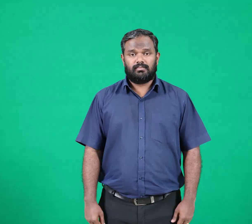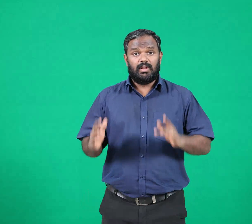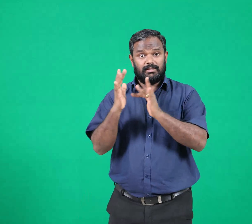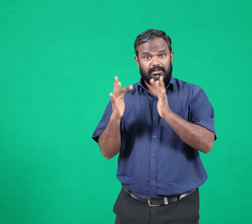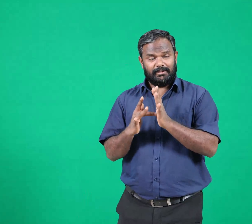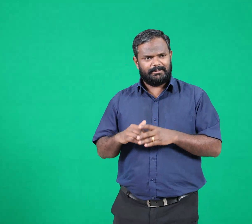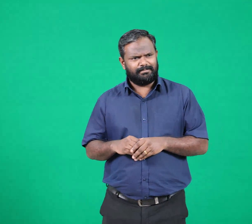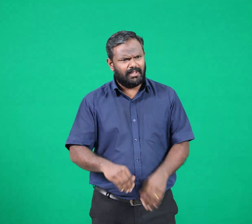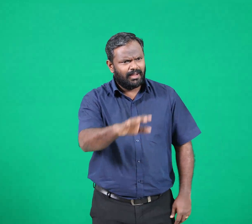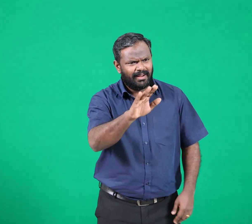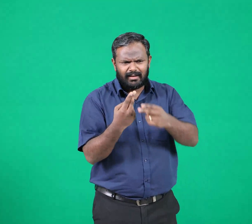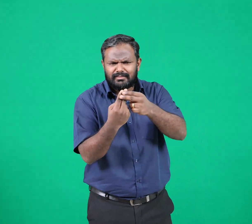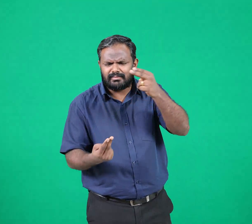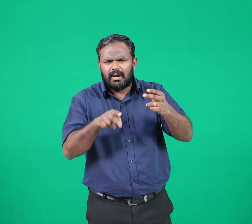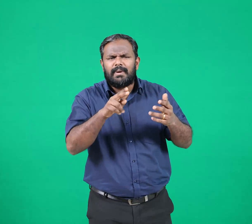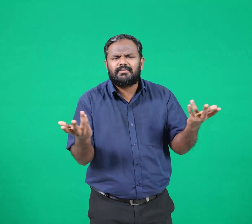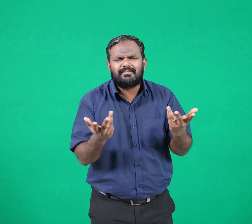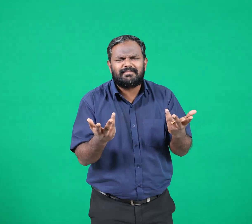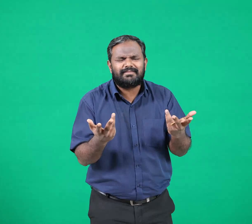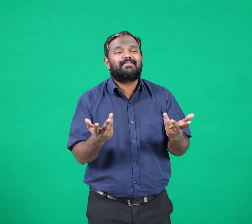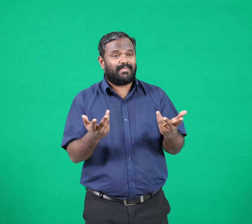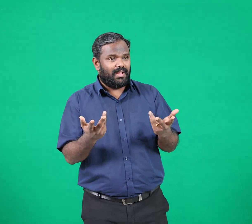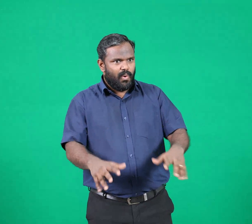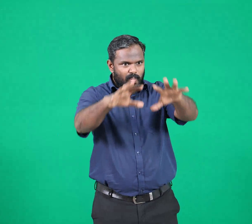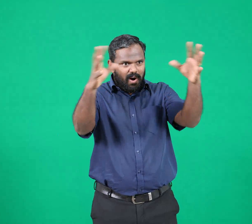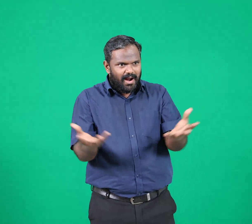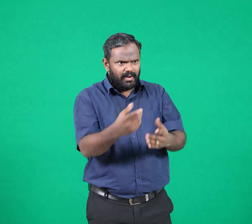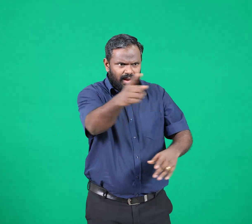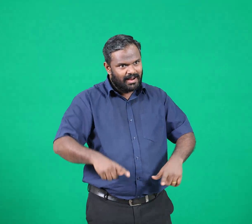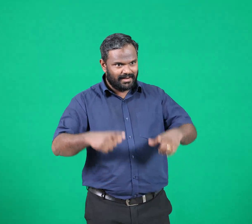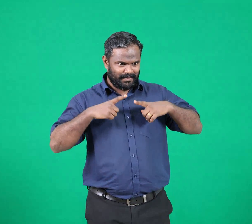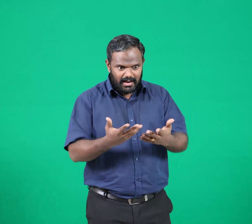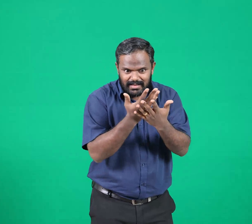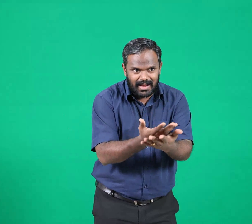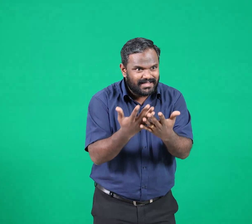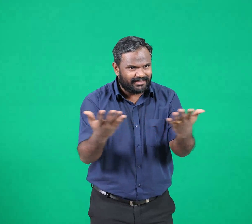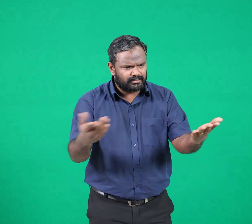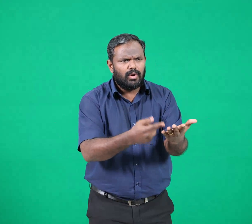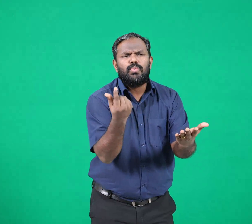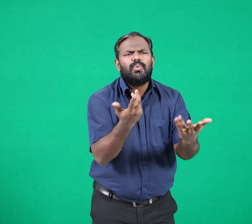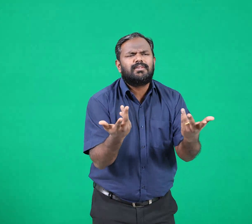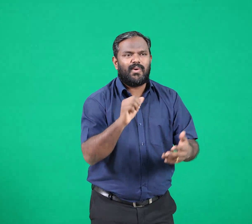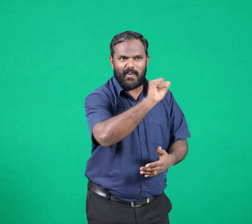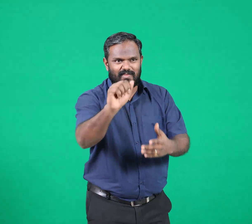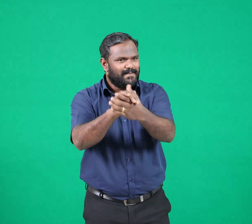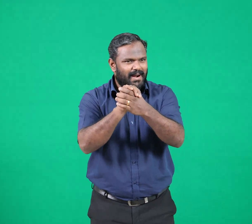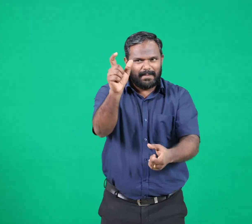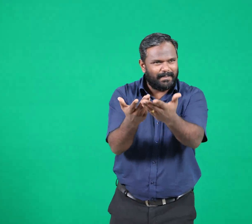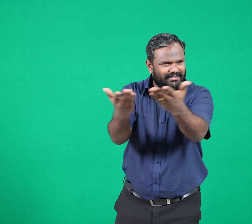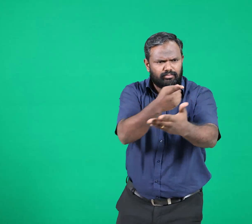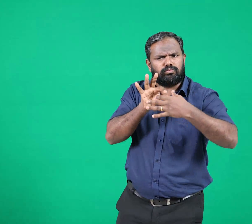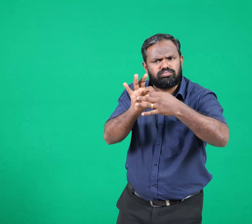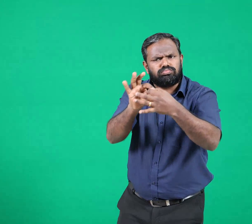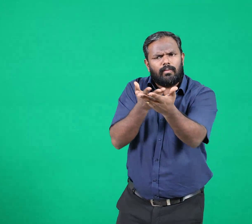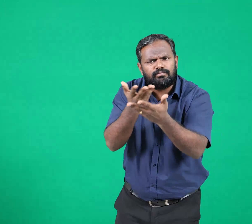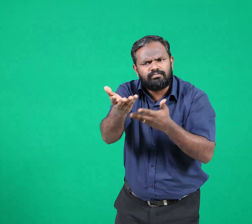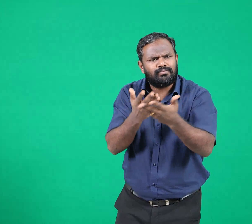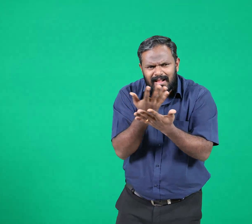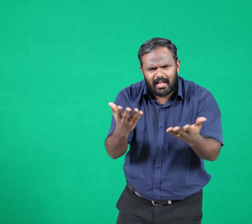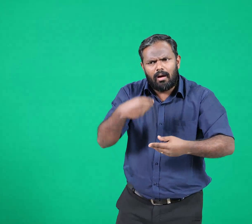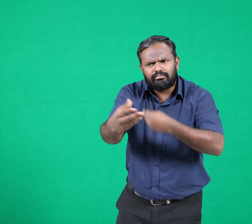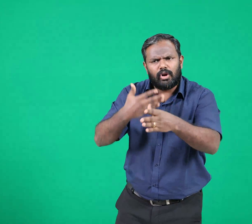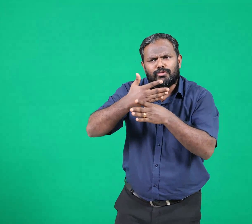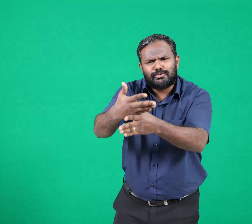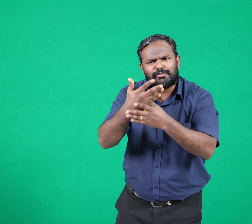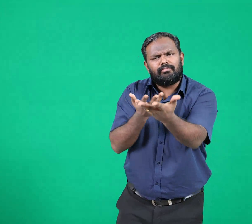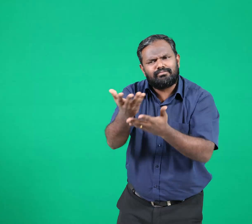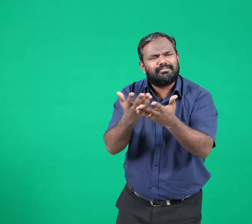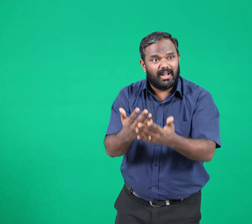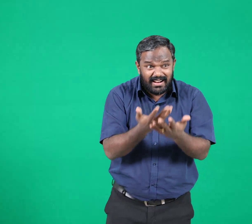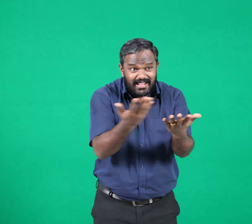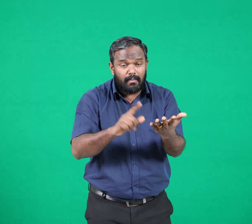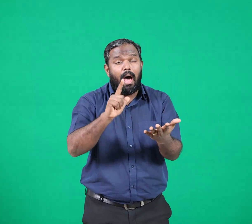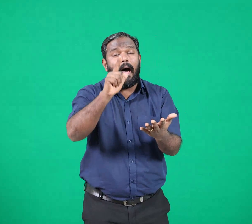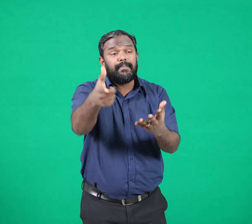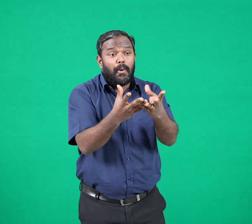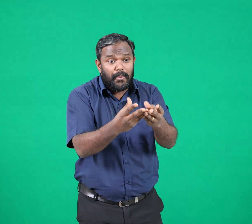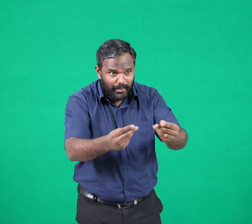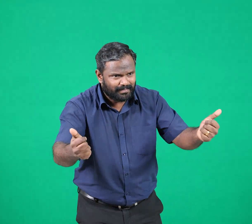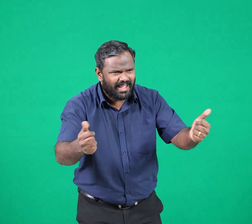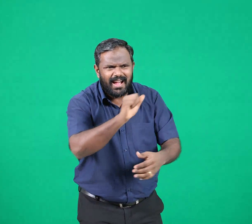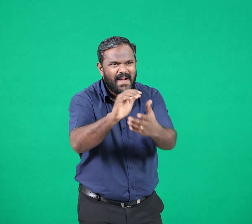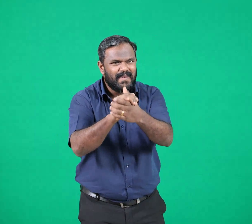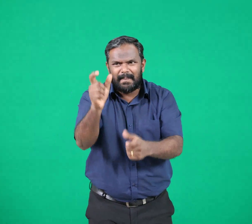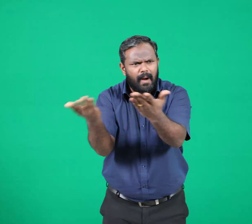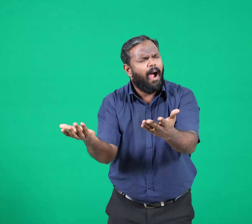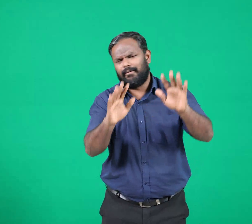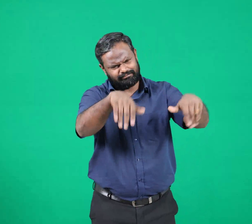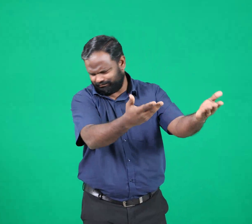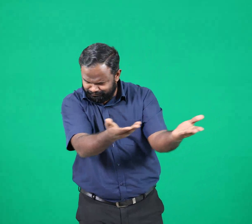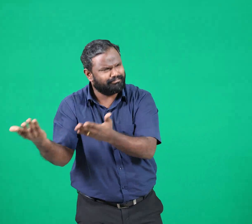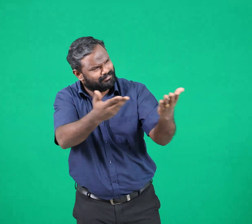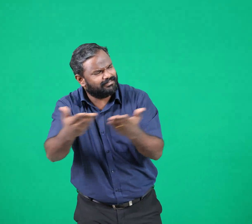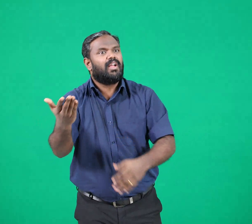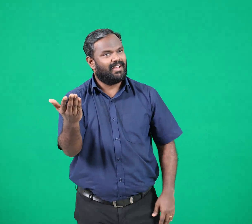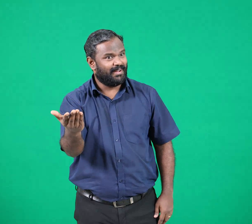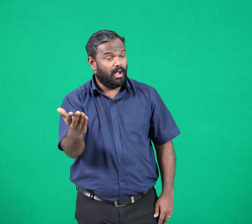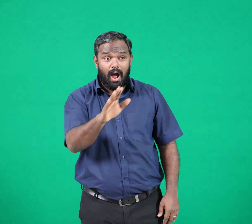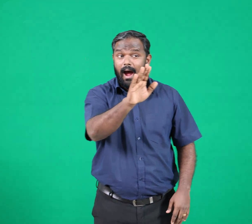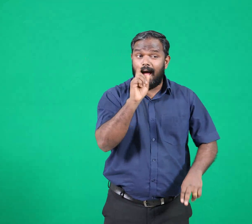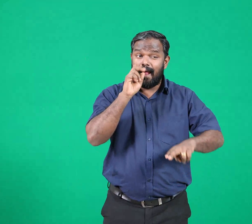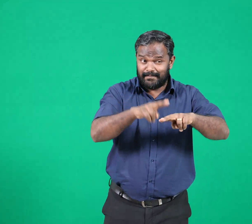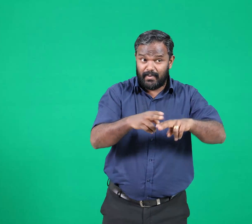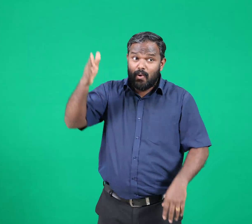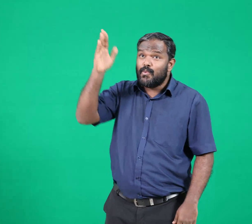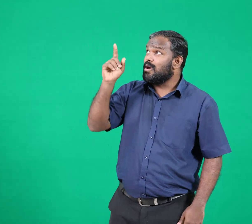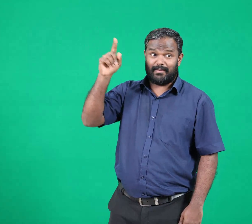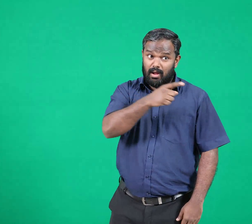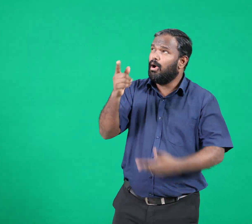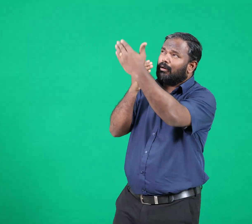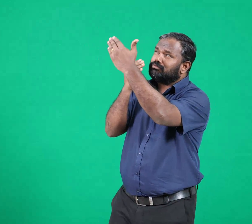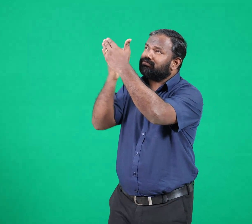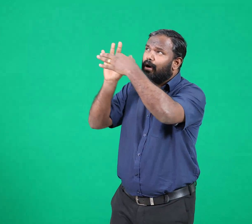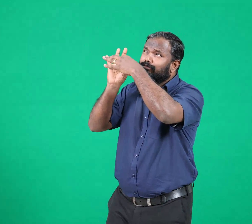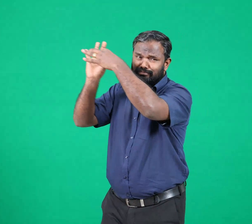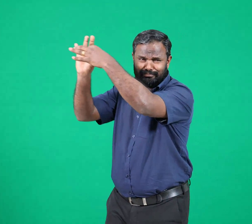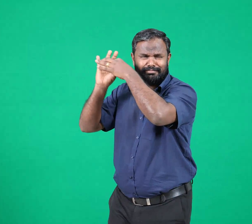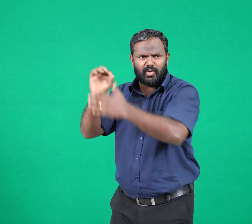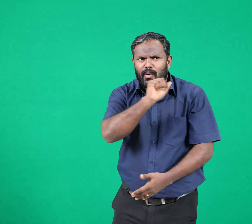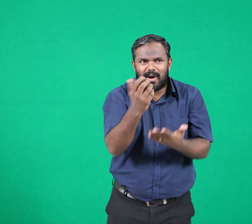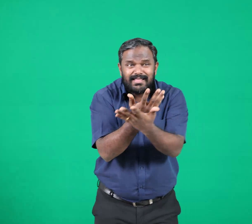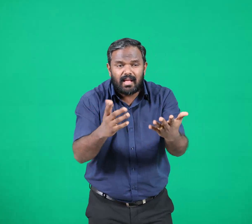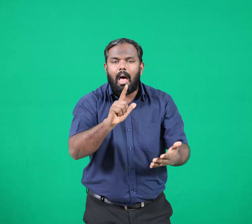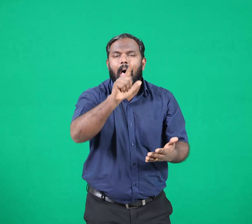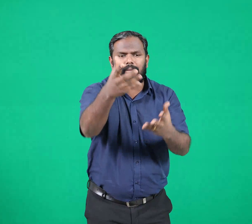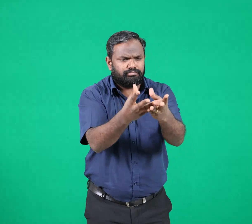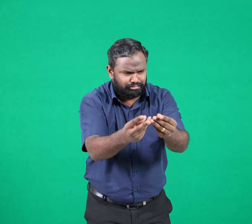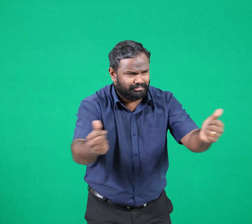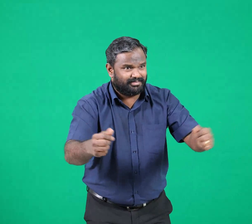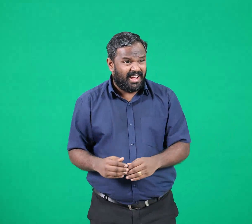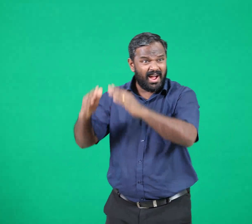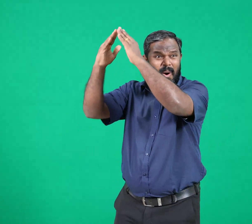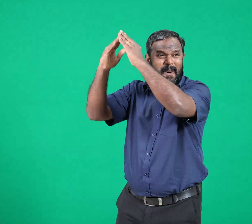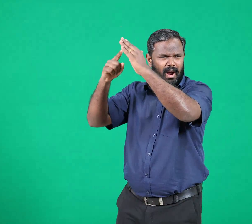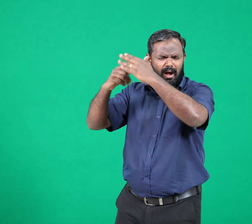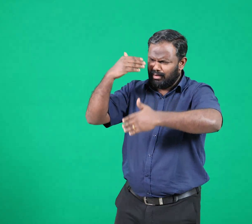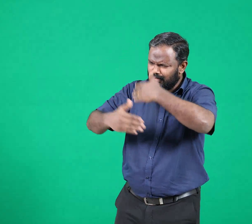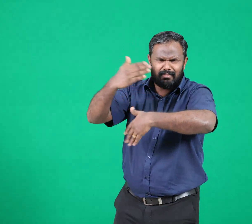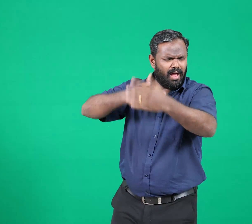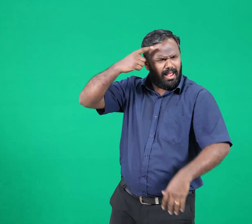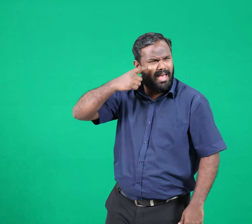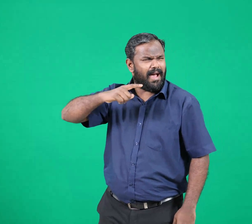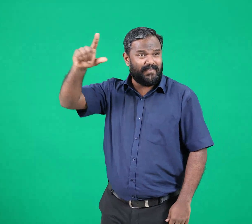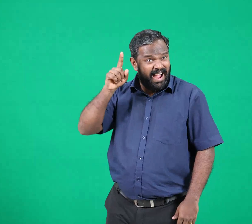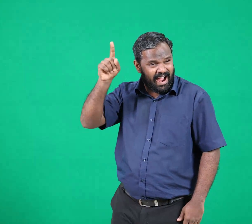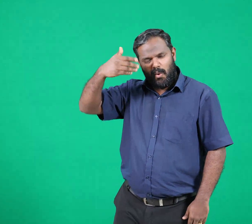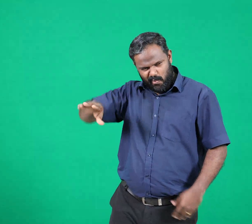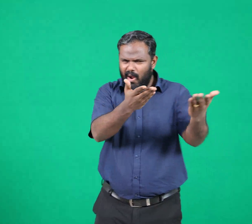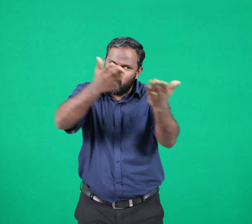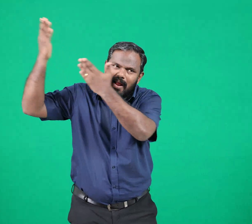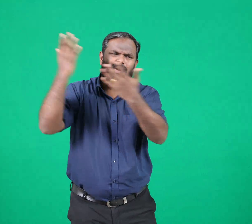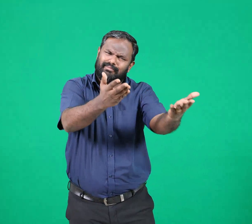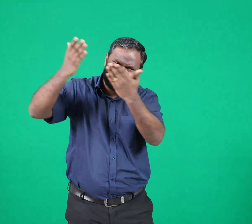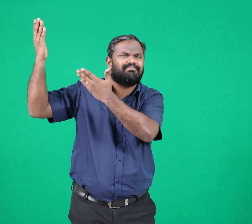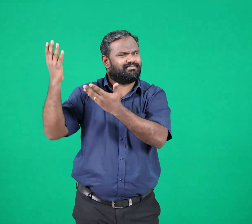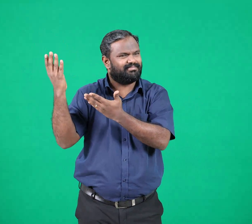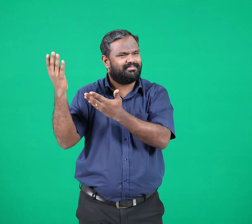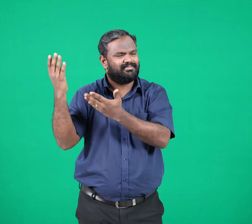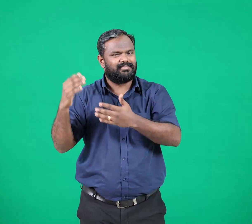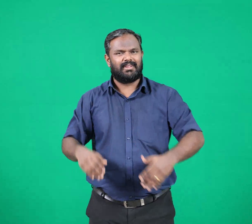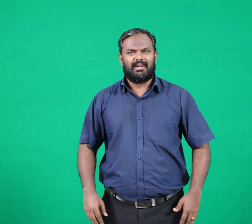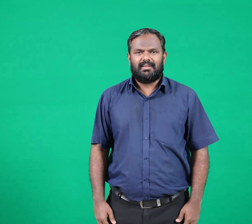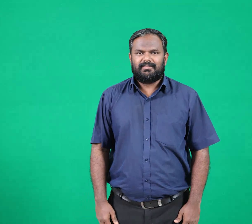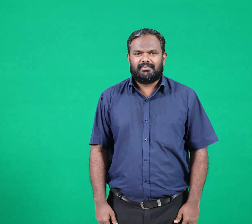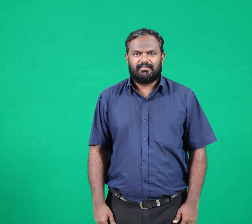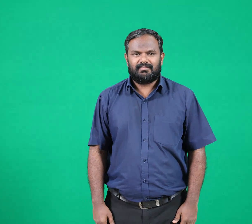I tell you, use worldly wealth to make friends for yourselves, so that when it is gone, they will welcome you into eternal dwellings.